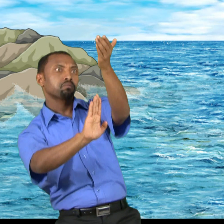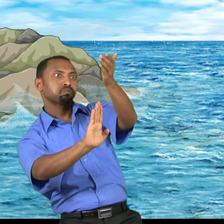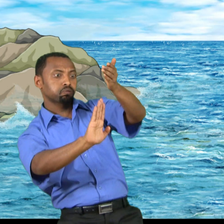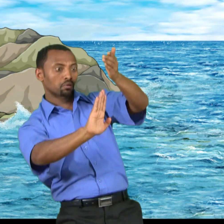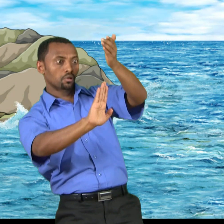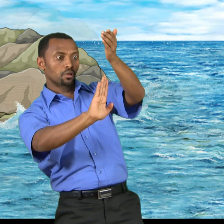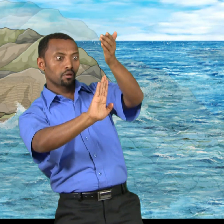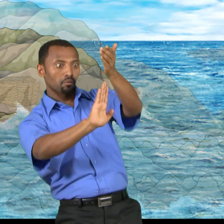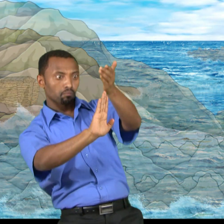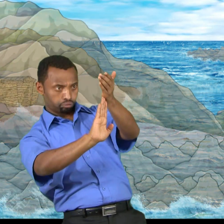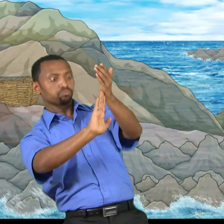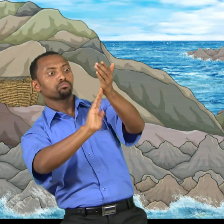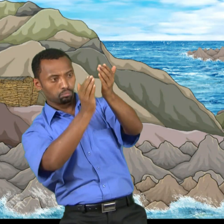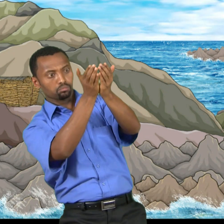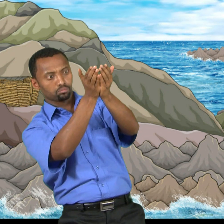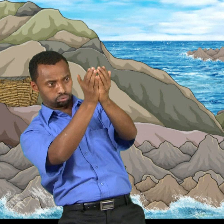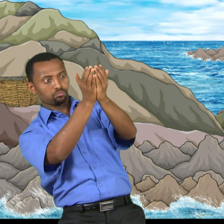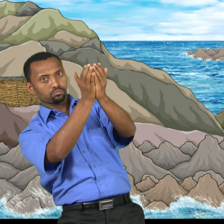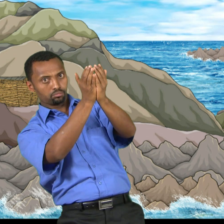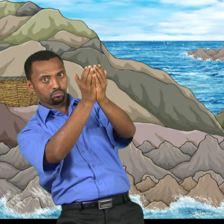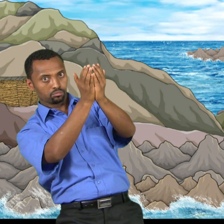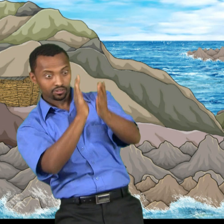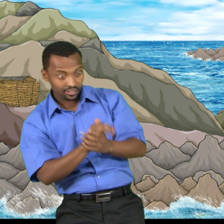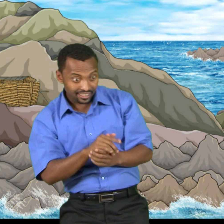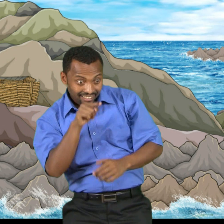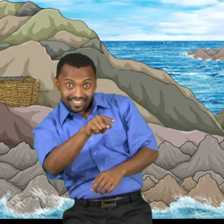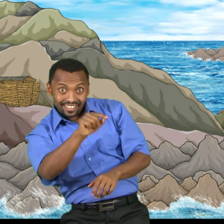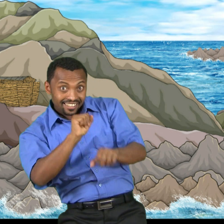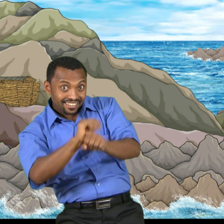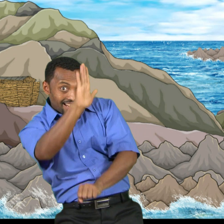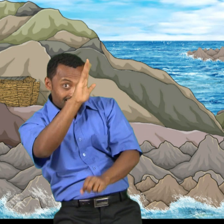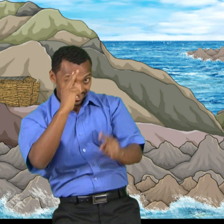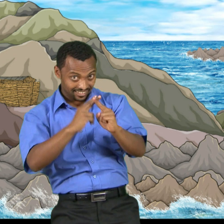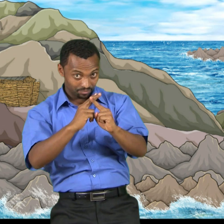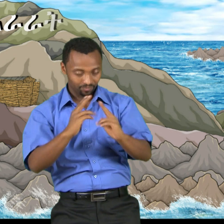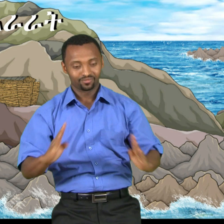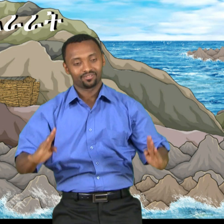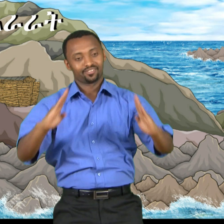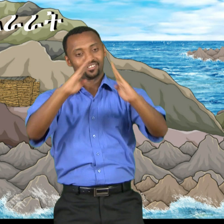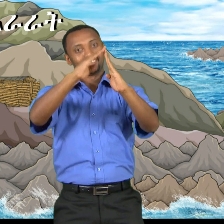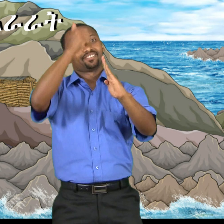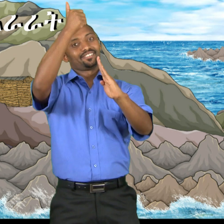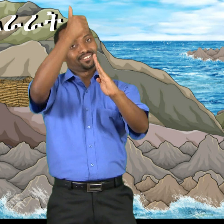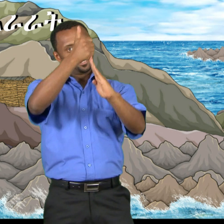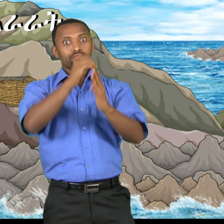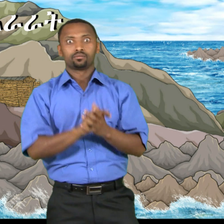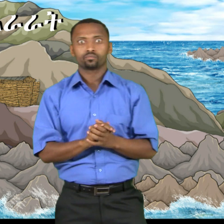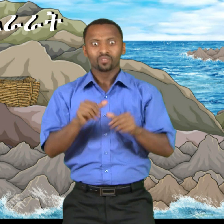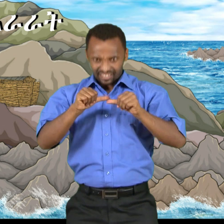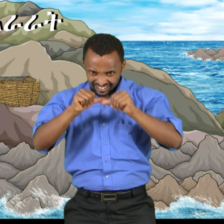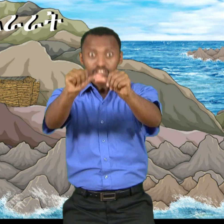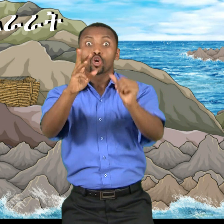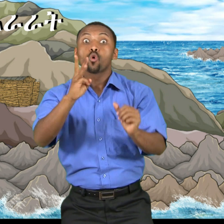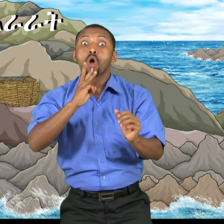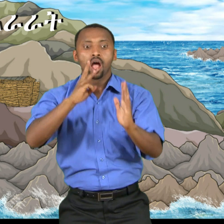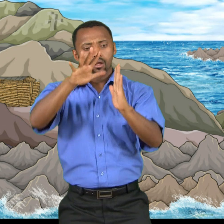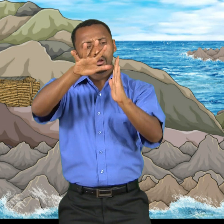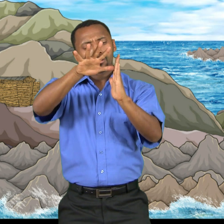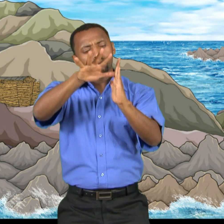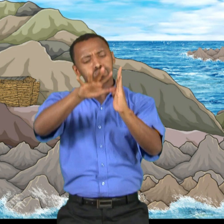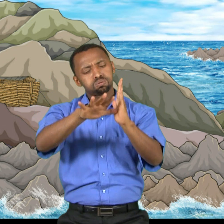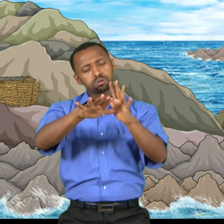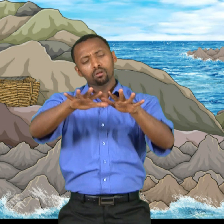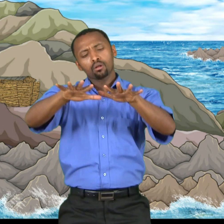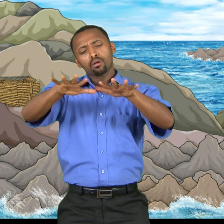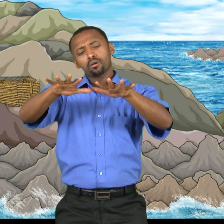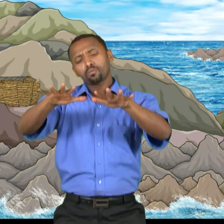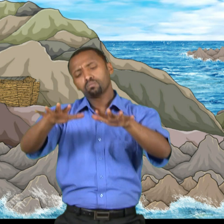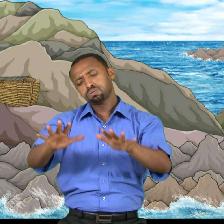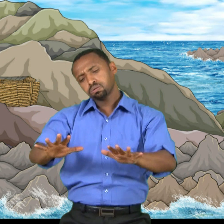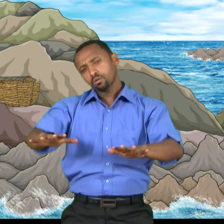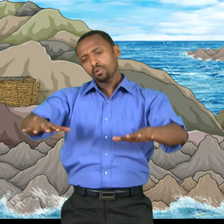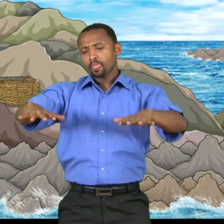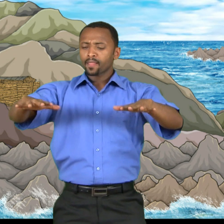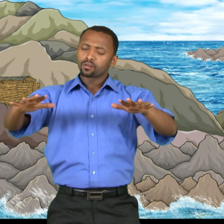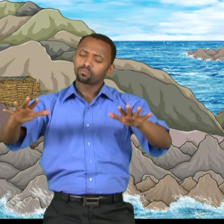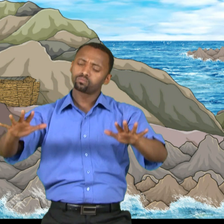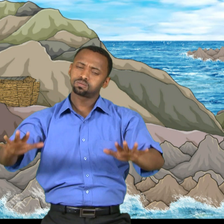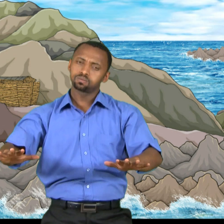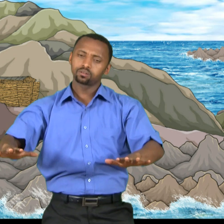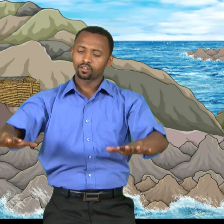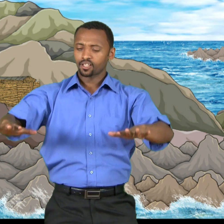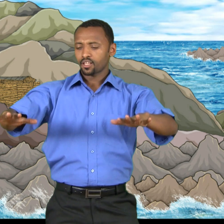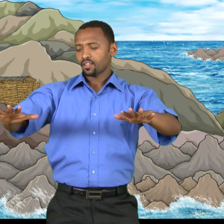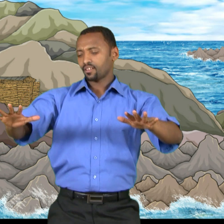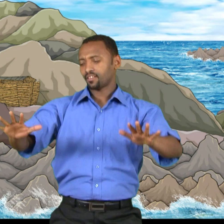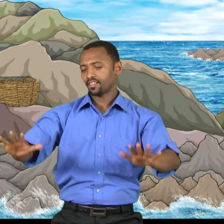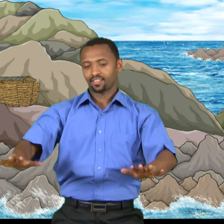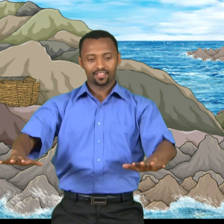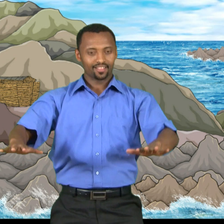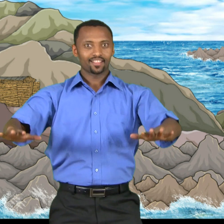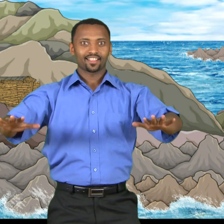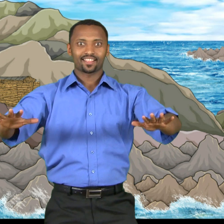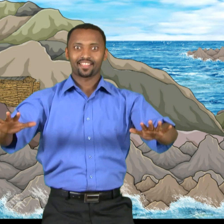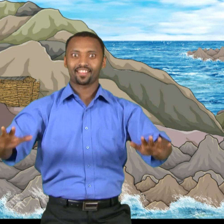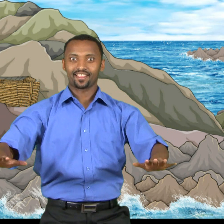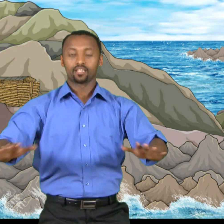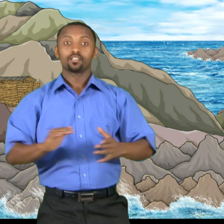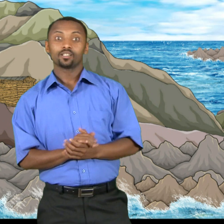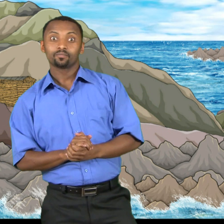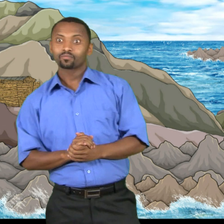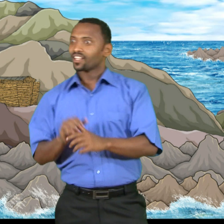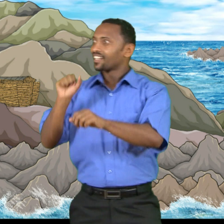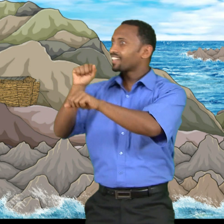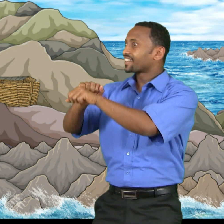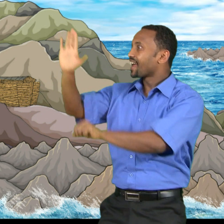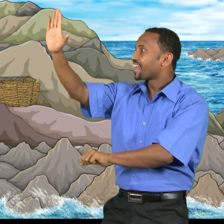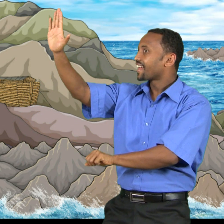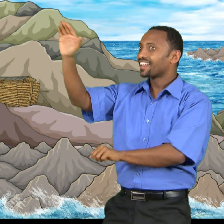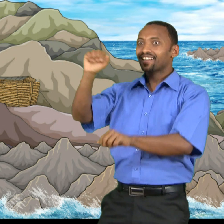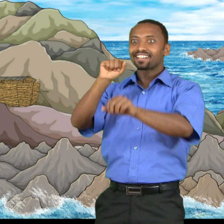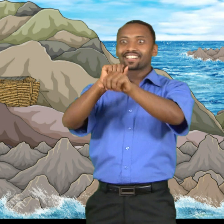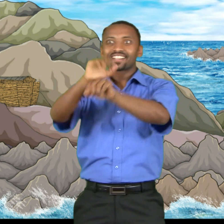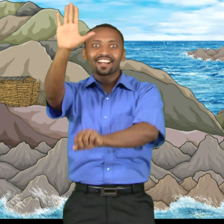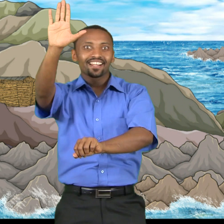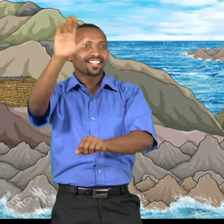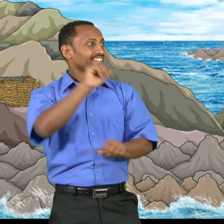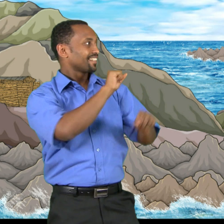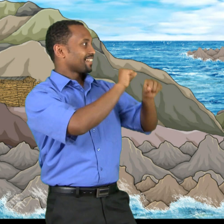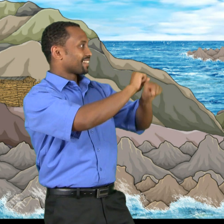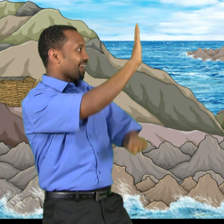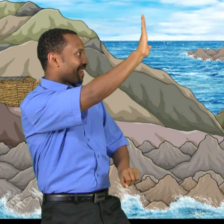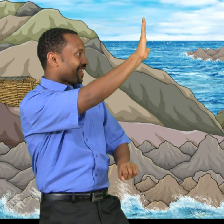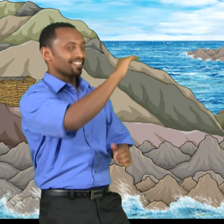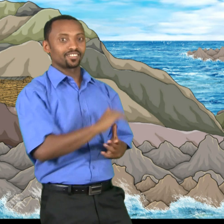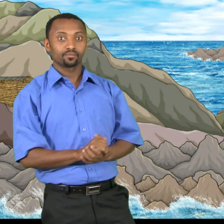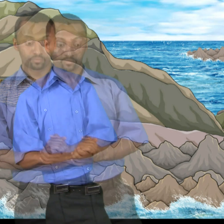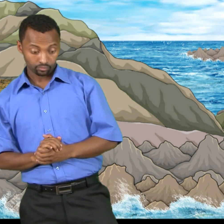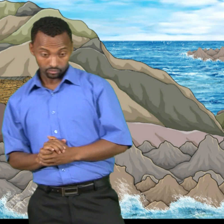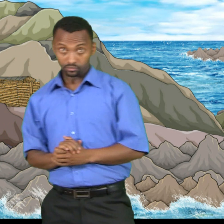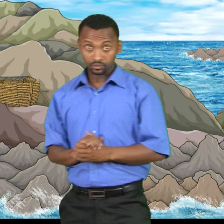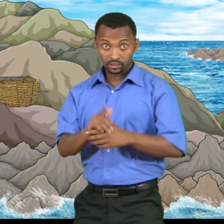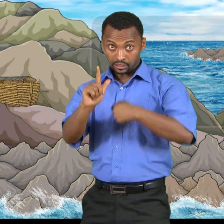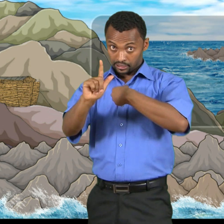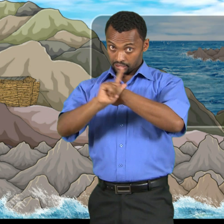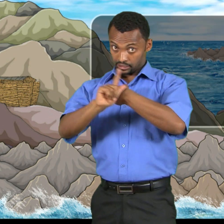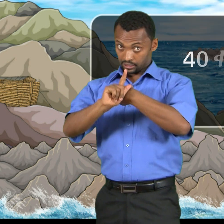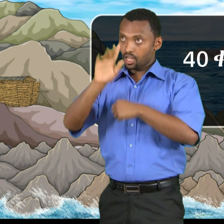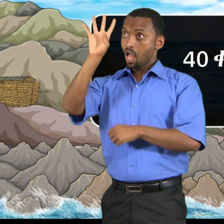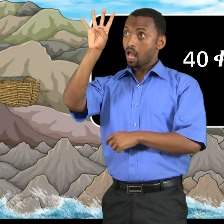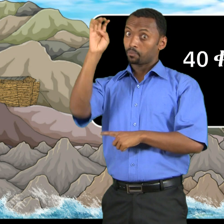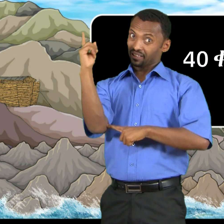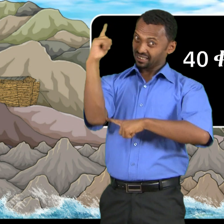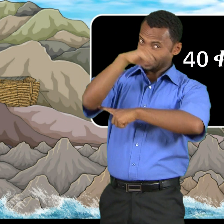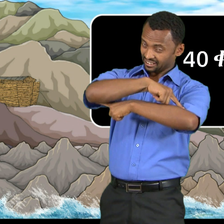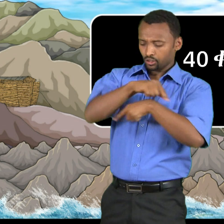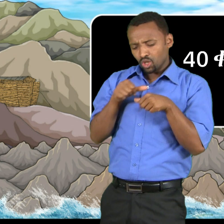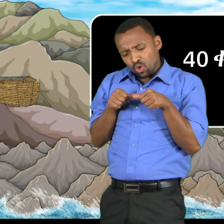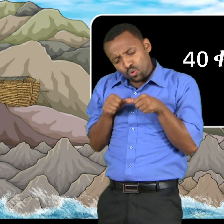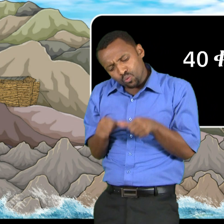On the seventeenth day of the seventh month, the ark came to rest on the mountains of Ararat. And the waters continued to recede until the tenth month, and on the first day of the tenth month the tops of the mountains became visible.